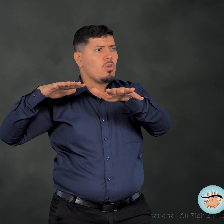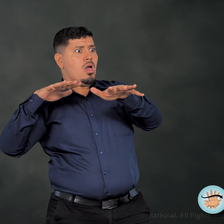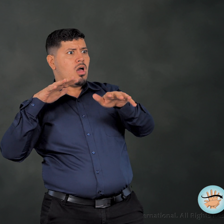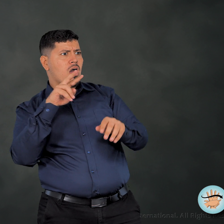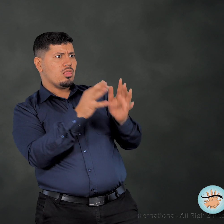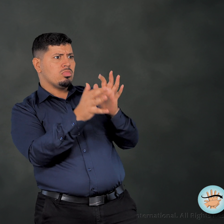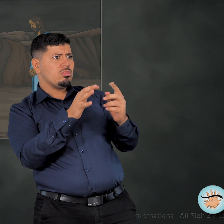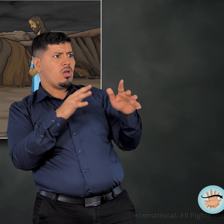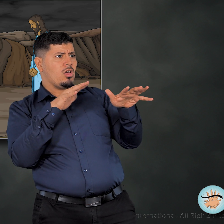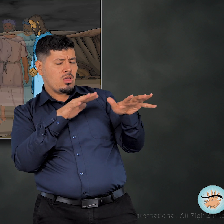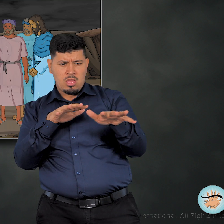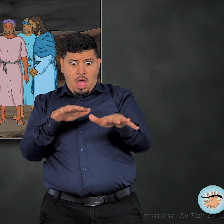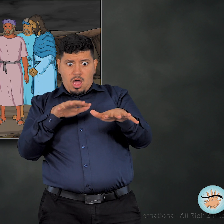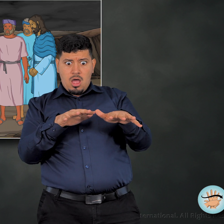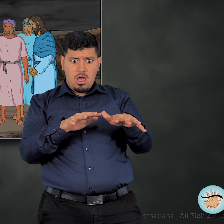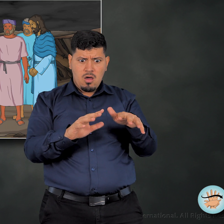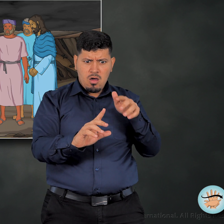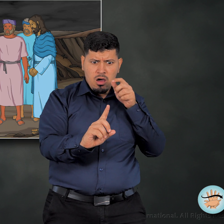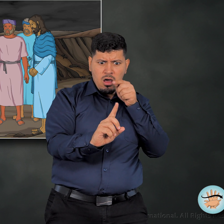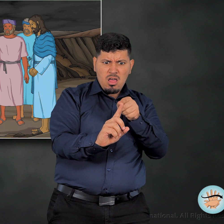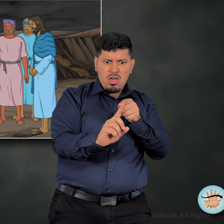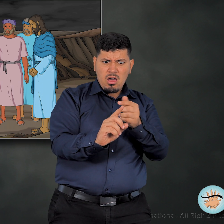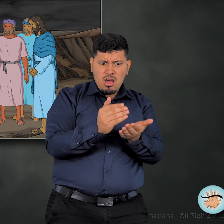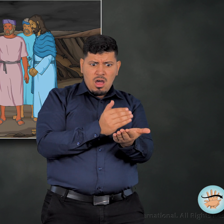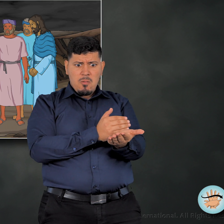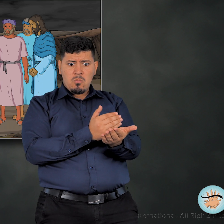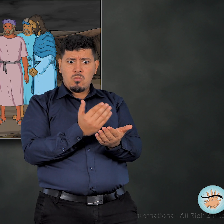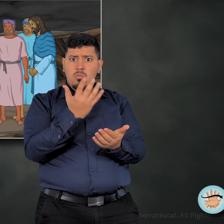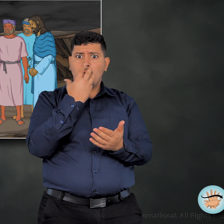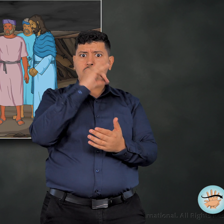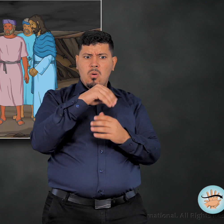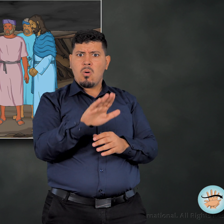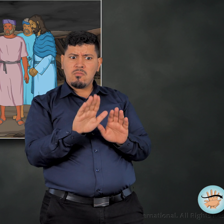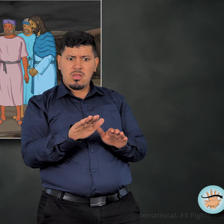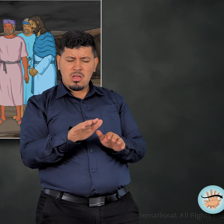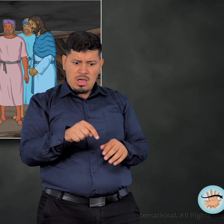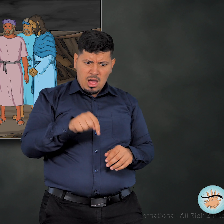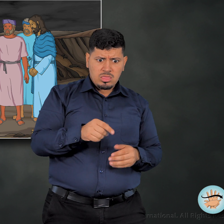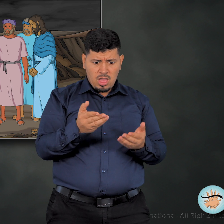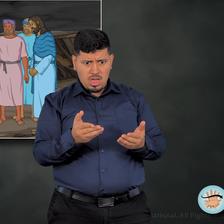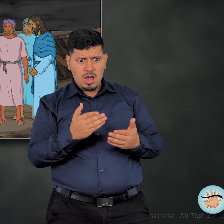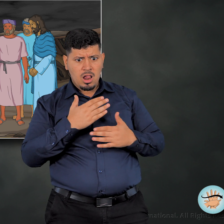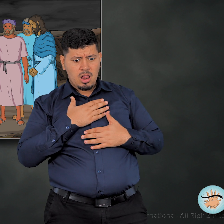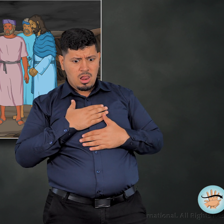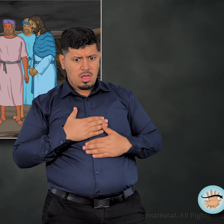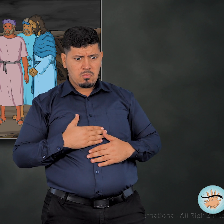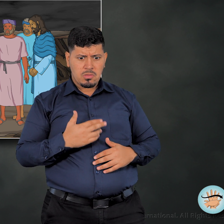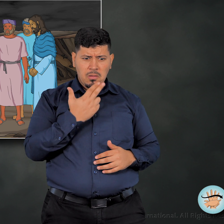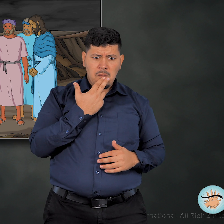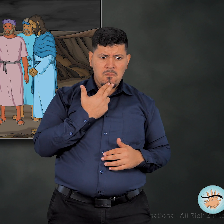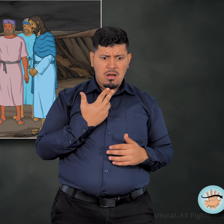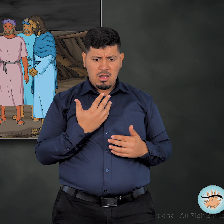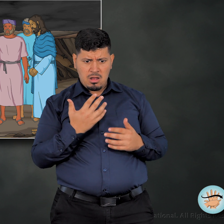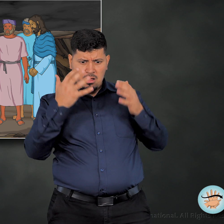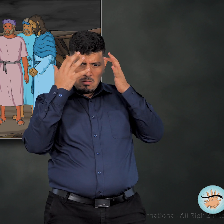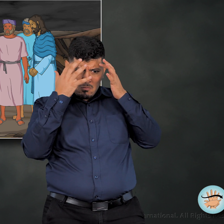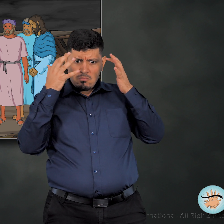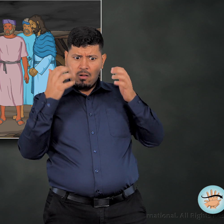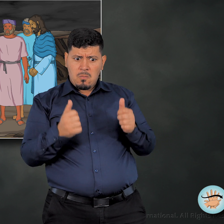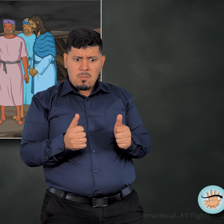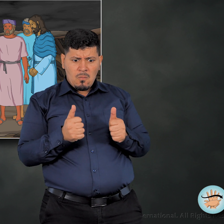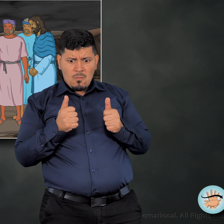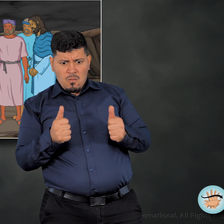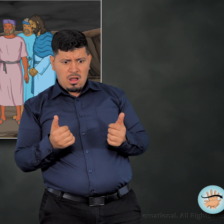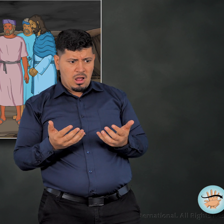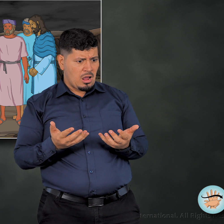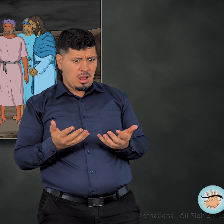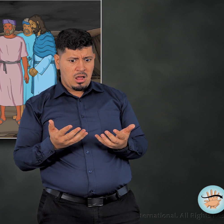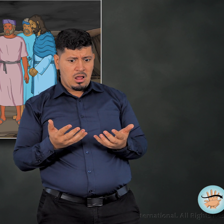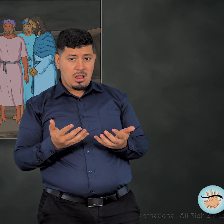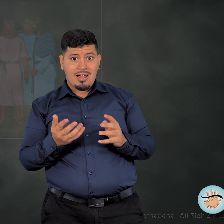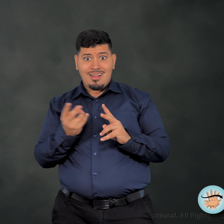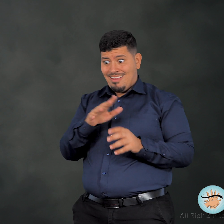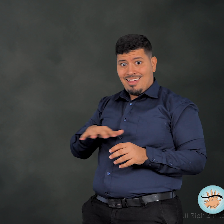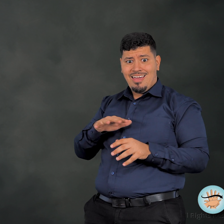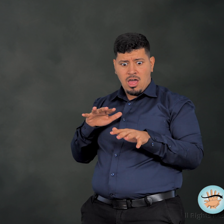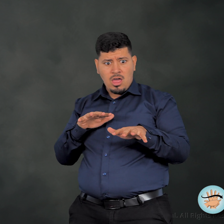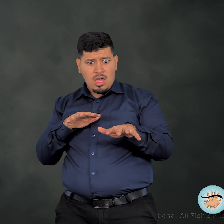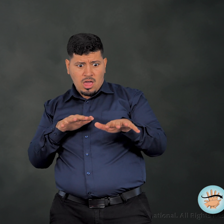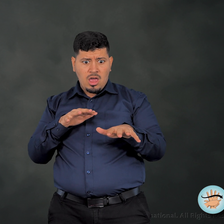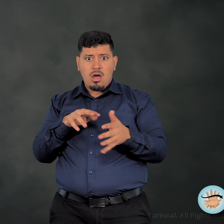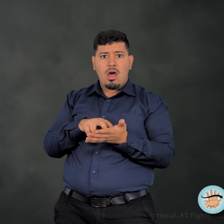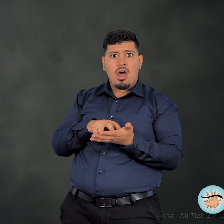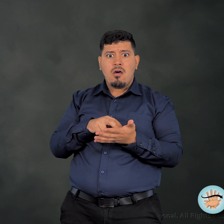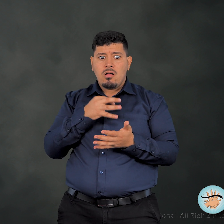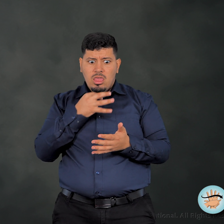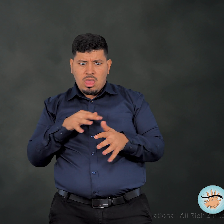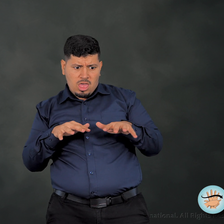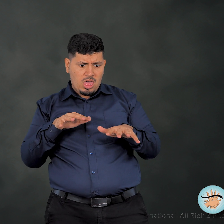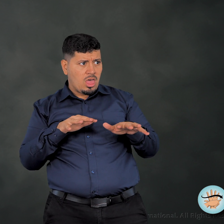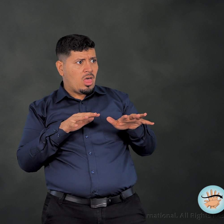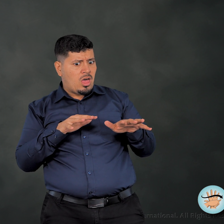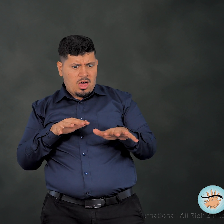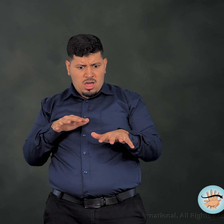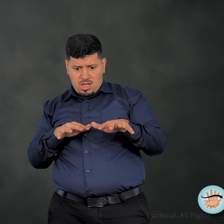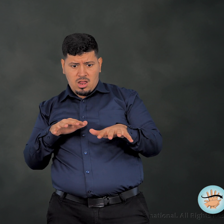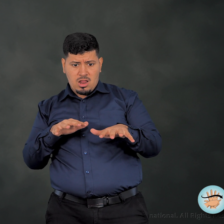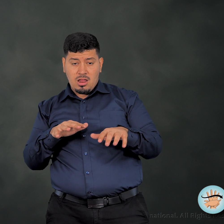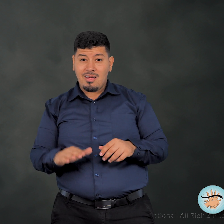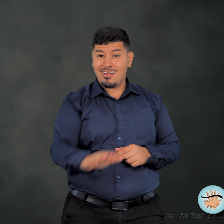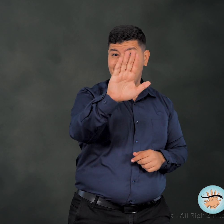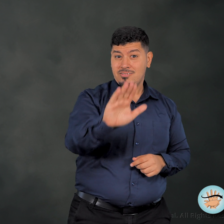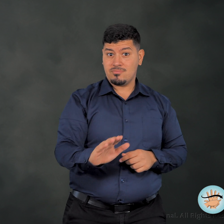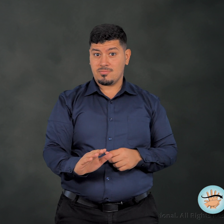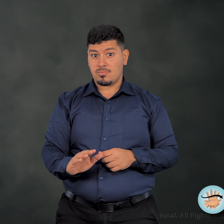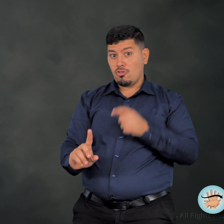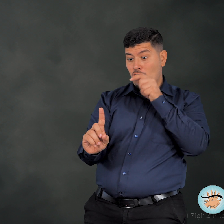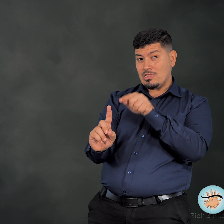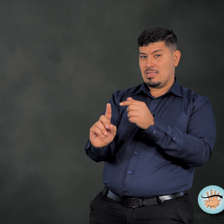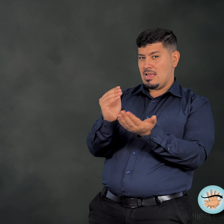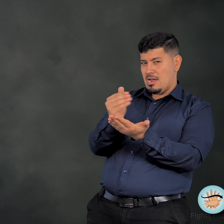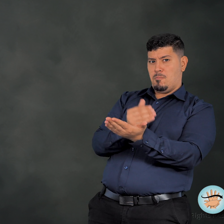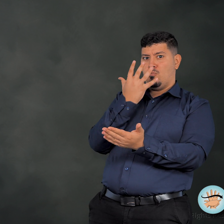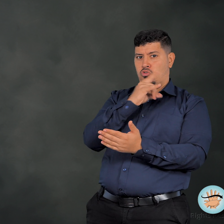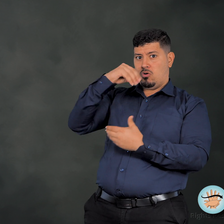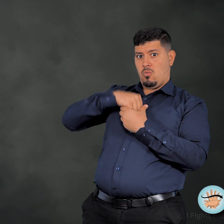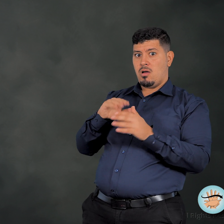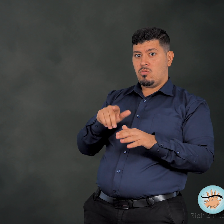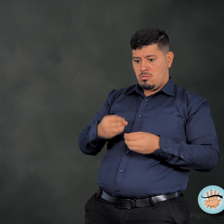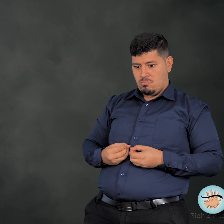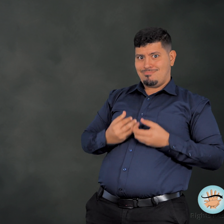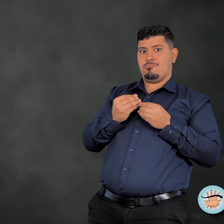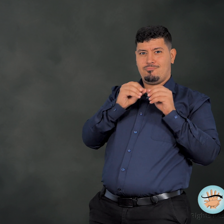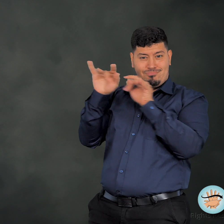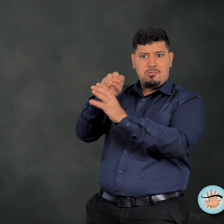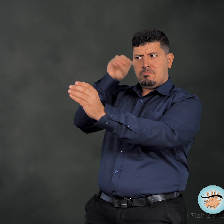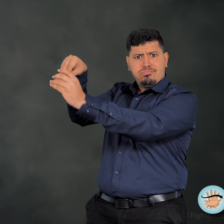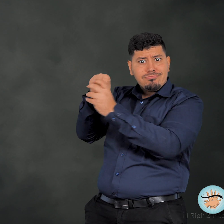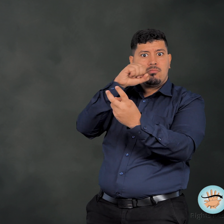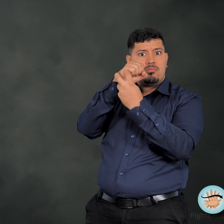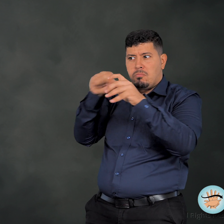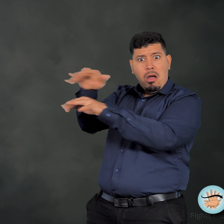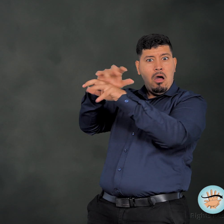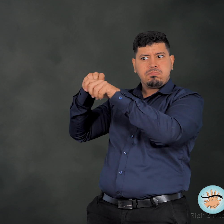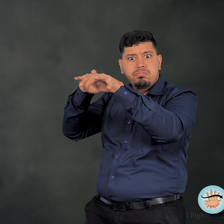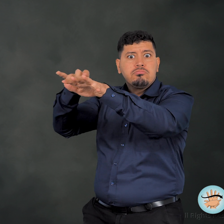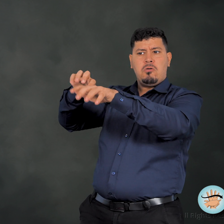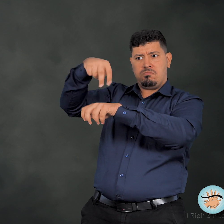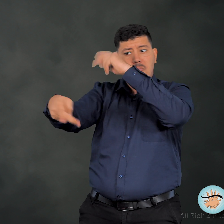When they came to Jesus, they saw the man who had been possessed by the legion of demons sitting there, clothed and in his right mind;